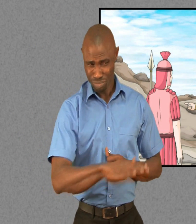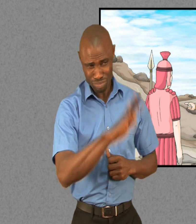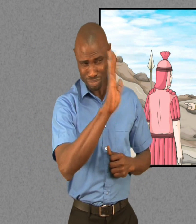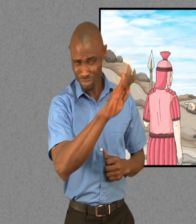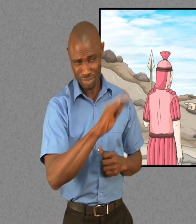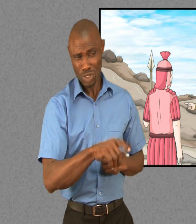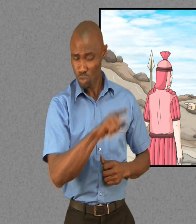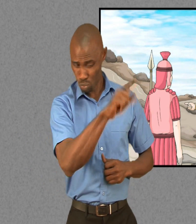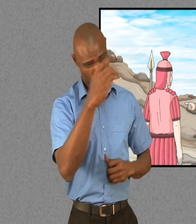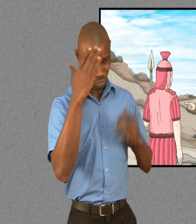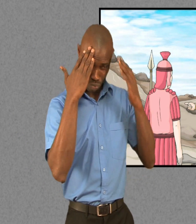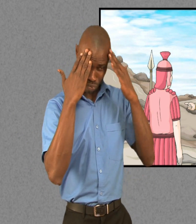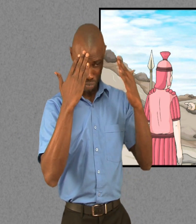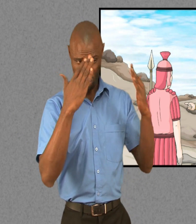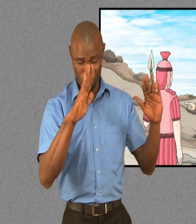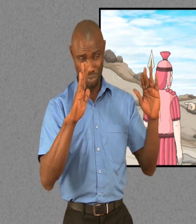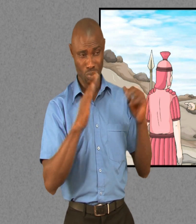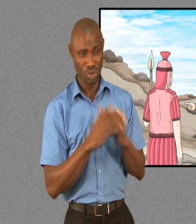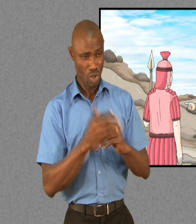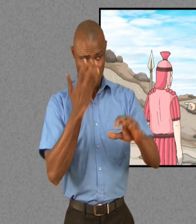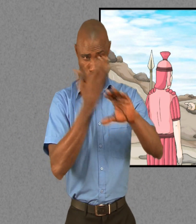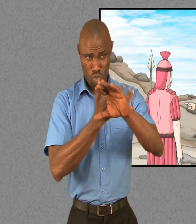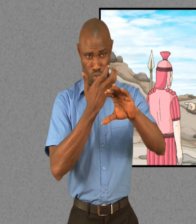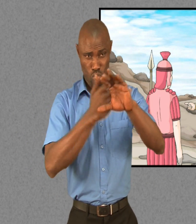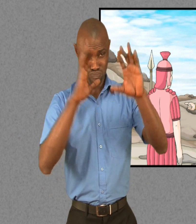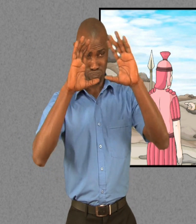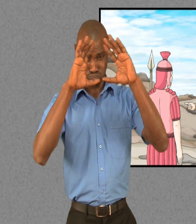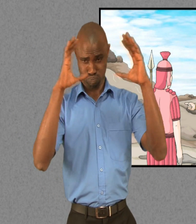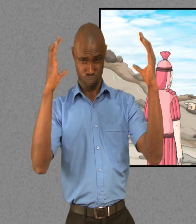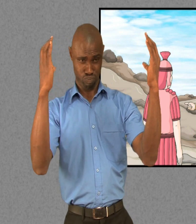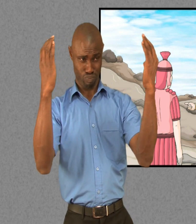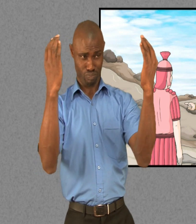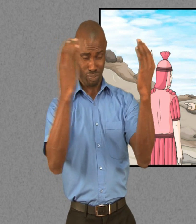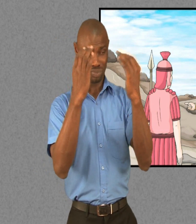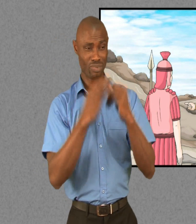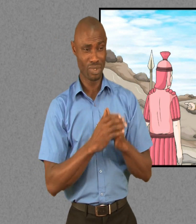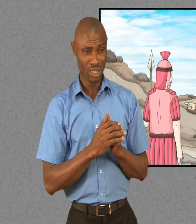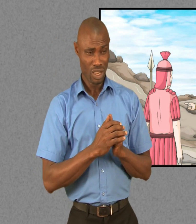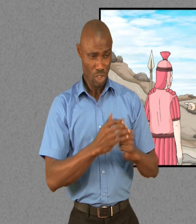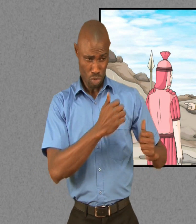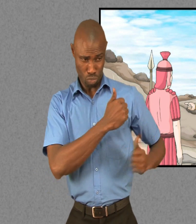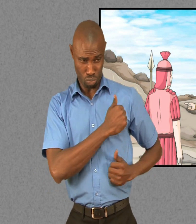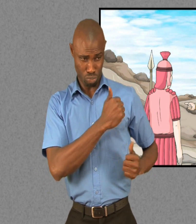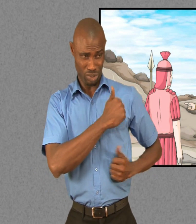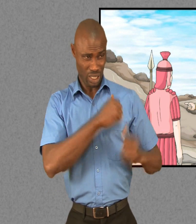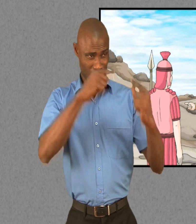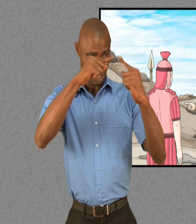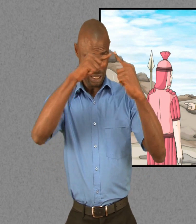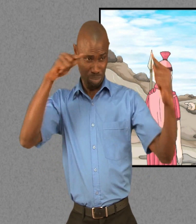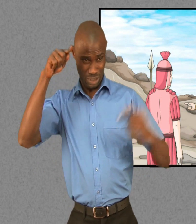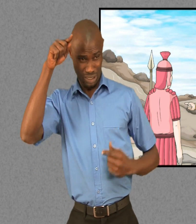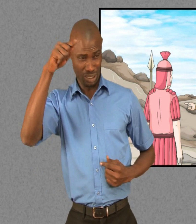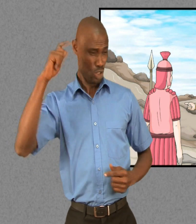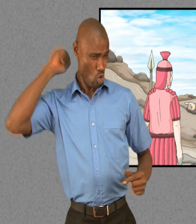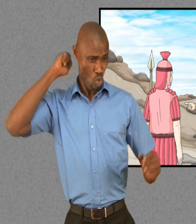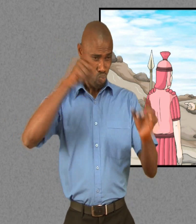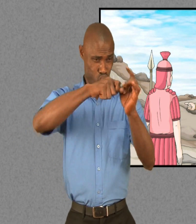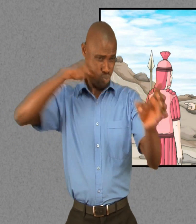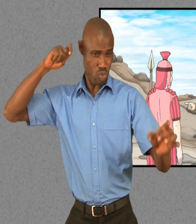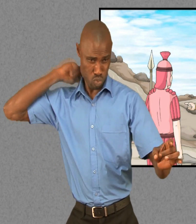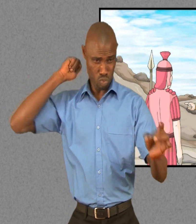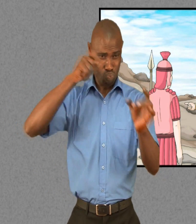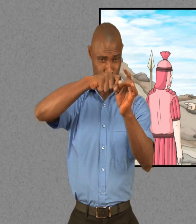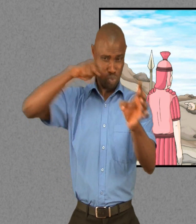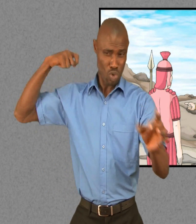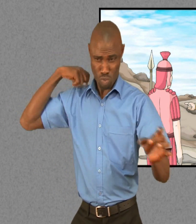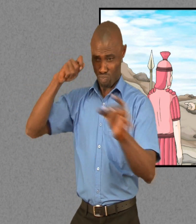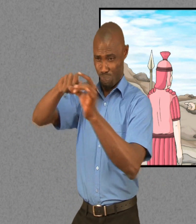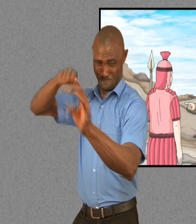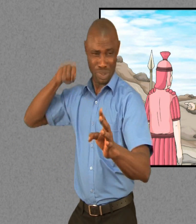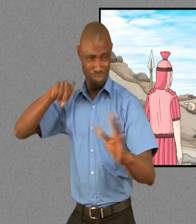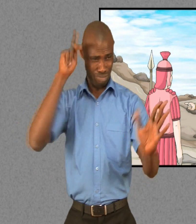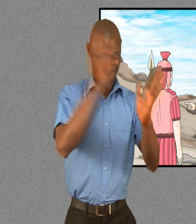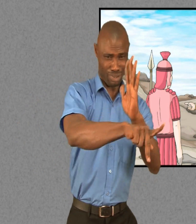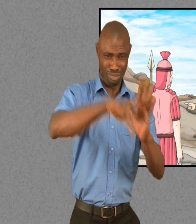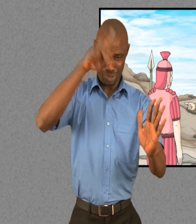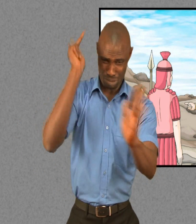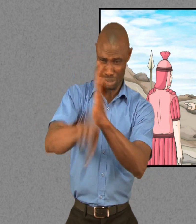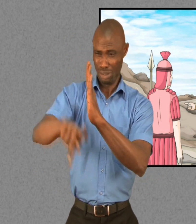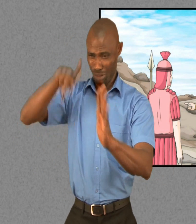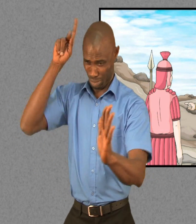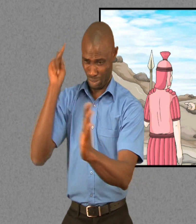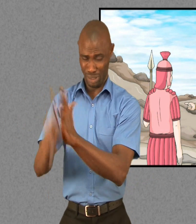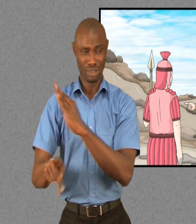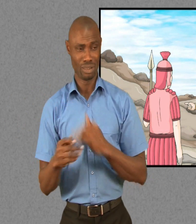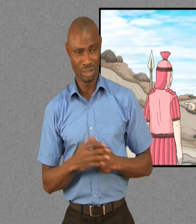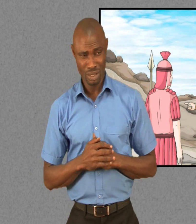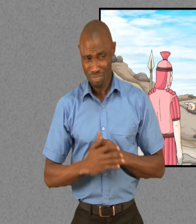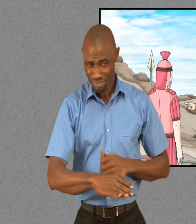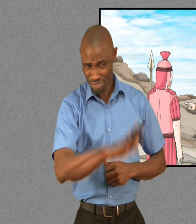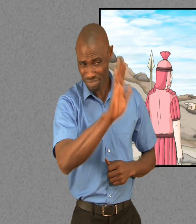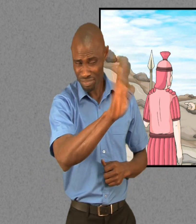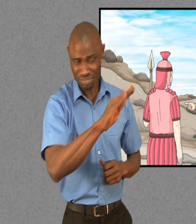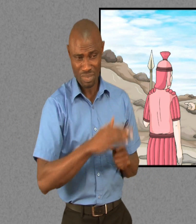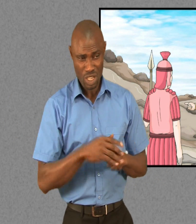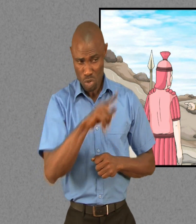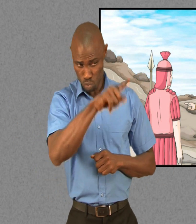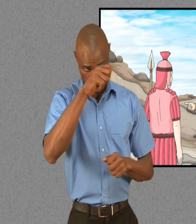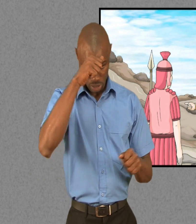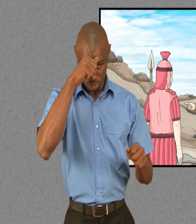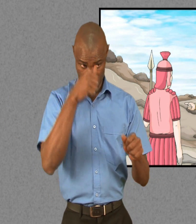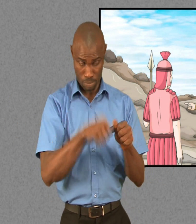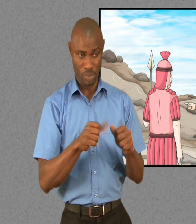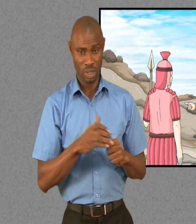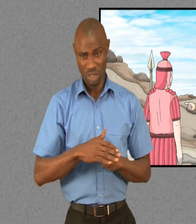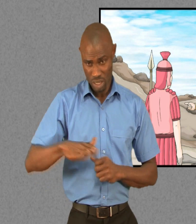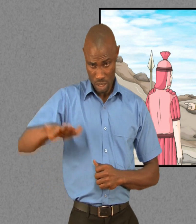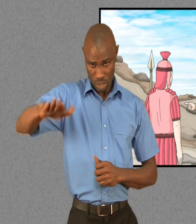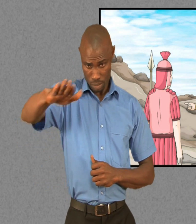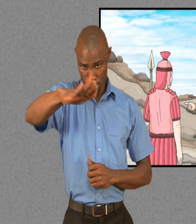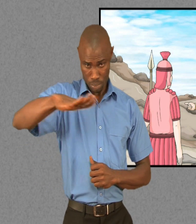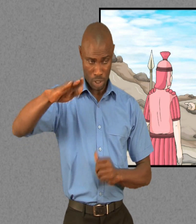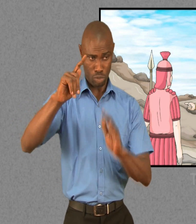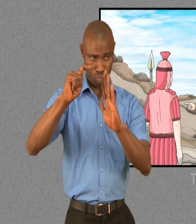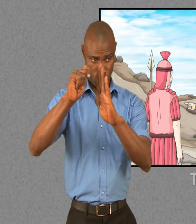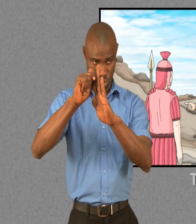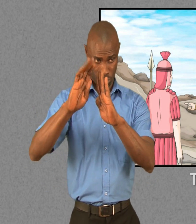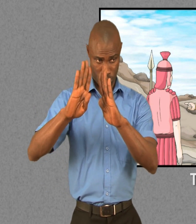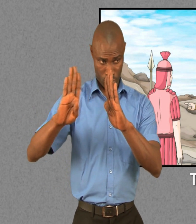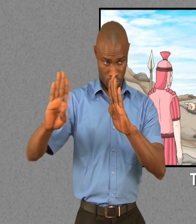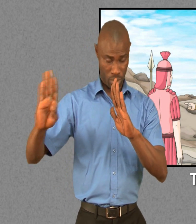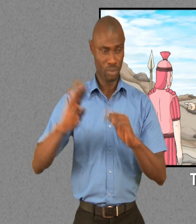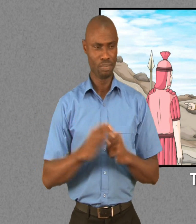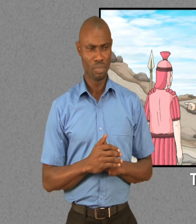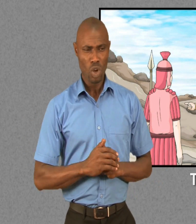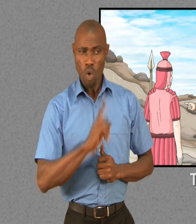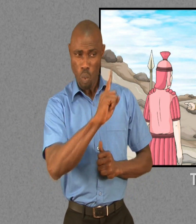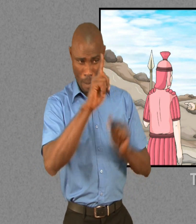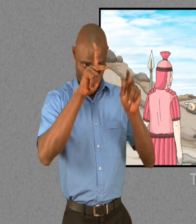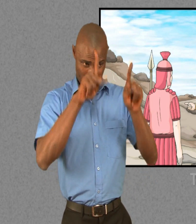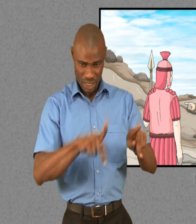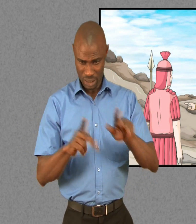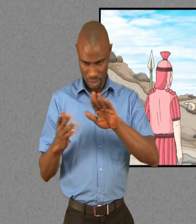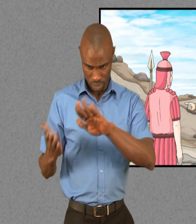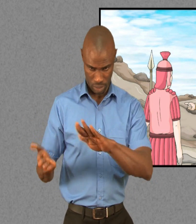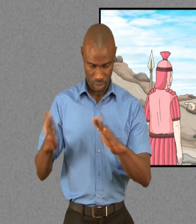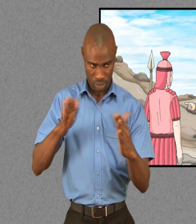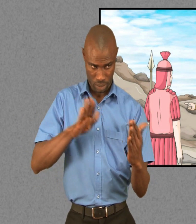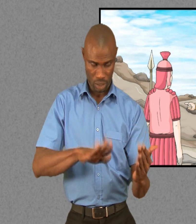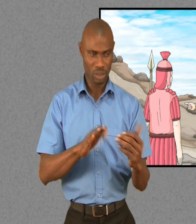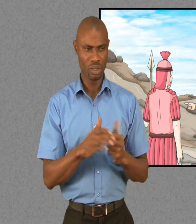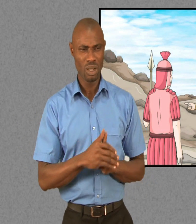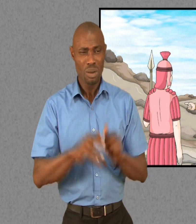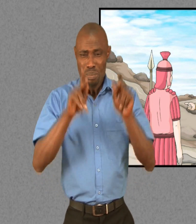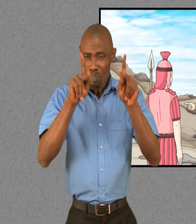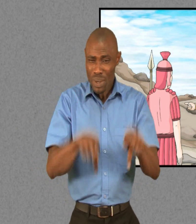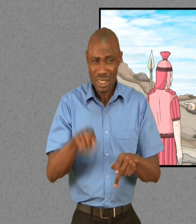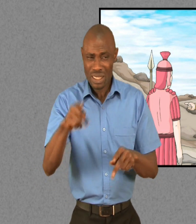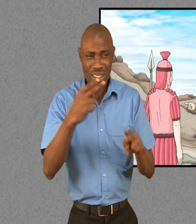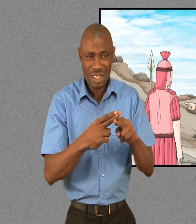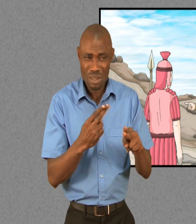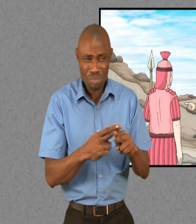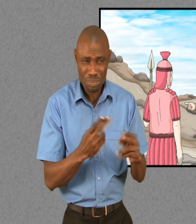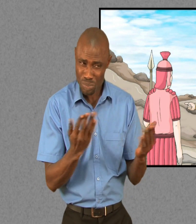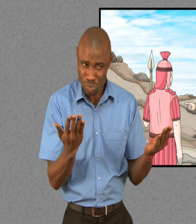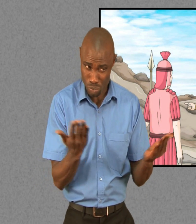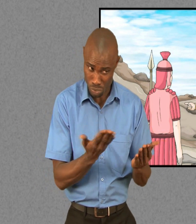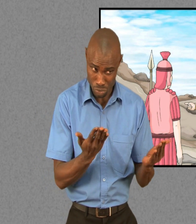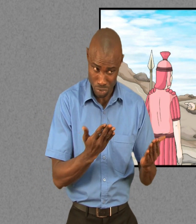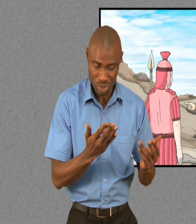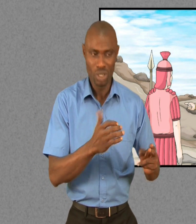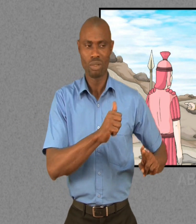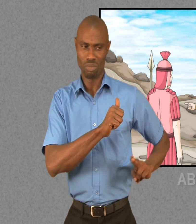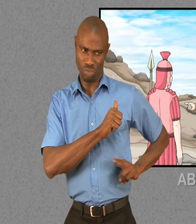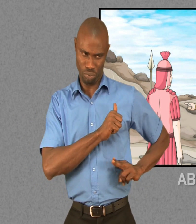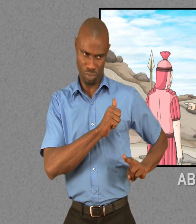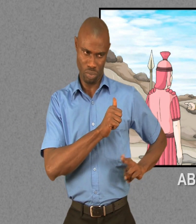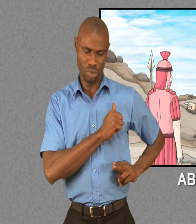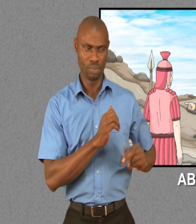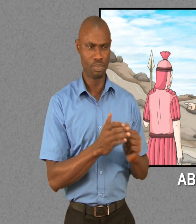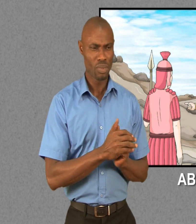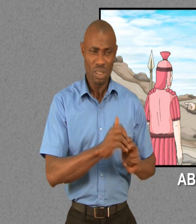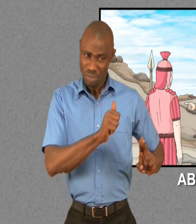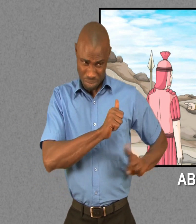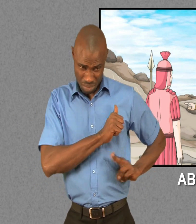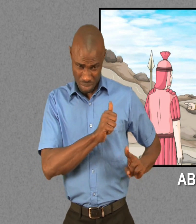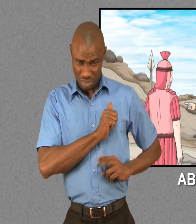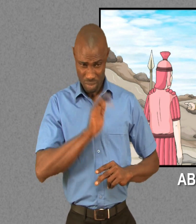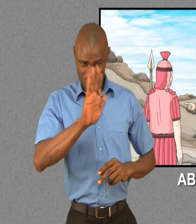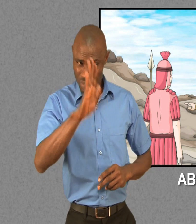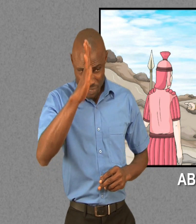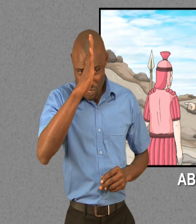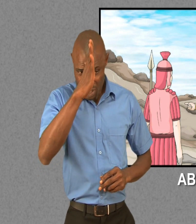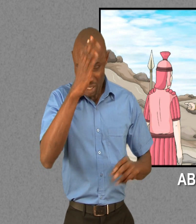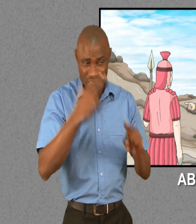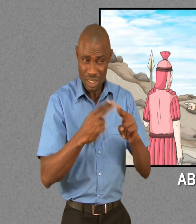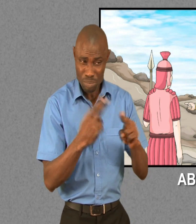Did you not realize they would shoot from atop the wall? Who was the one to strike Abimelech son of Jerubbesheth ?